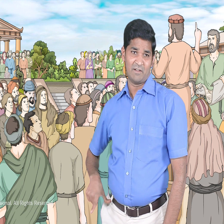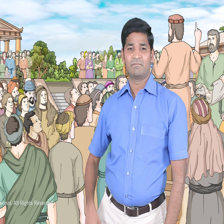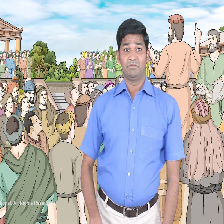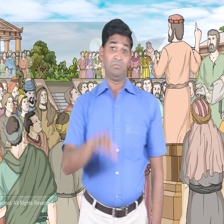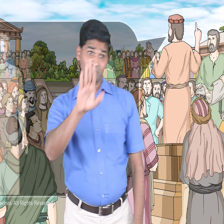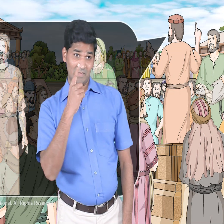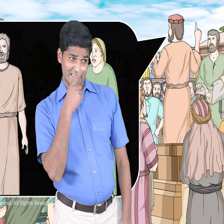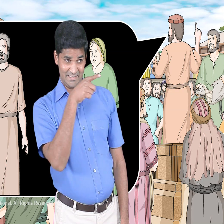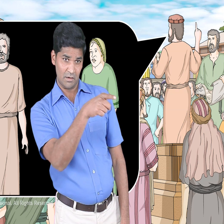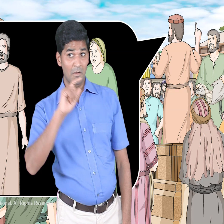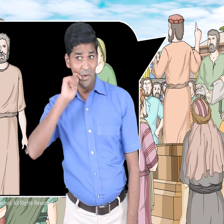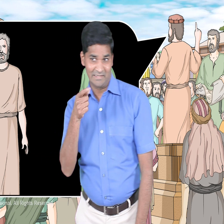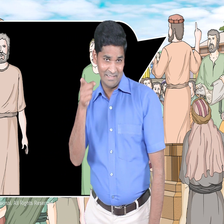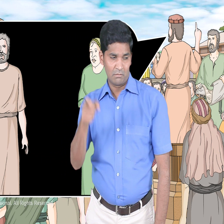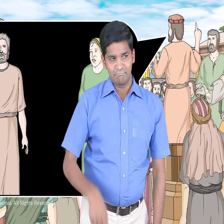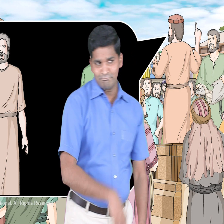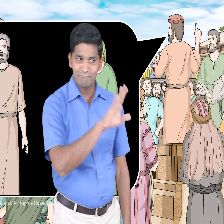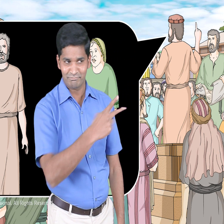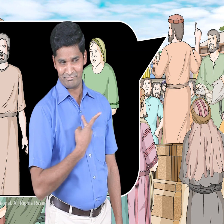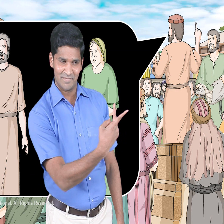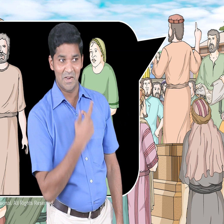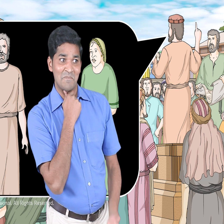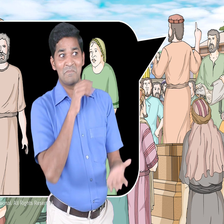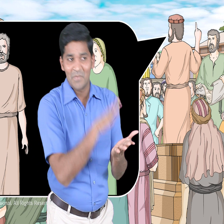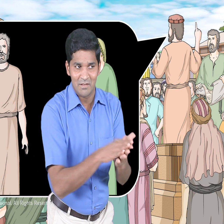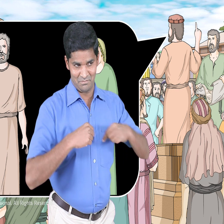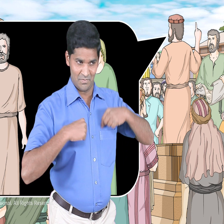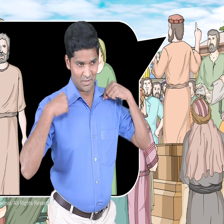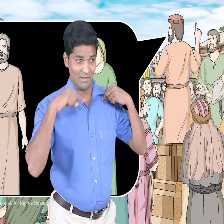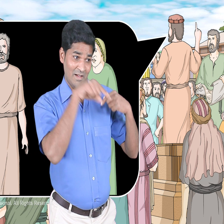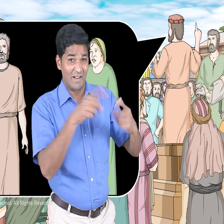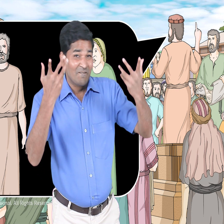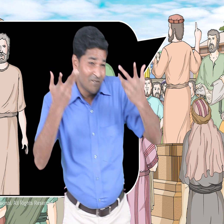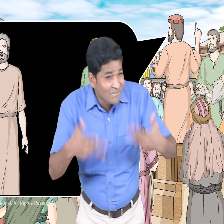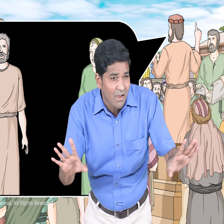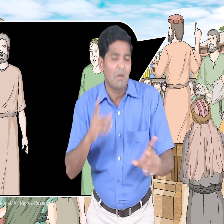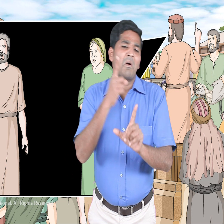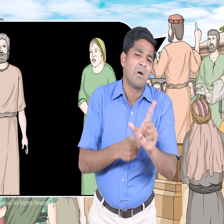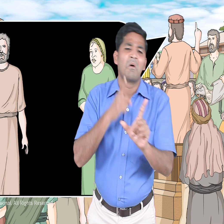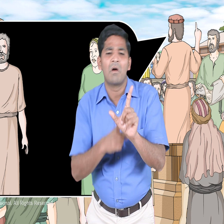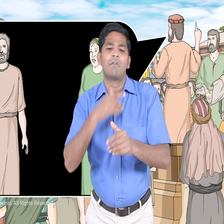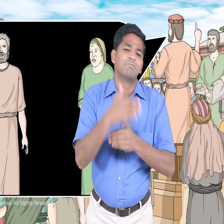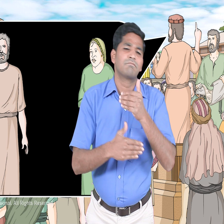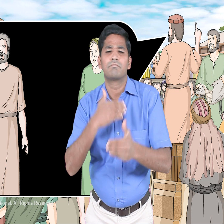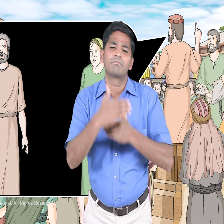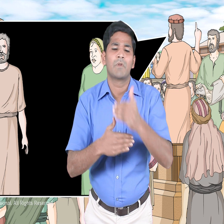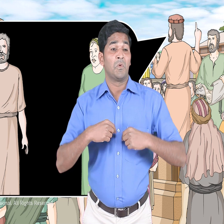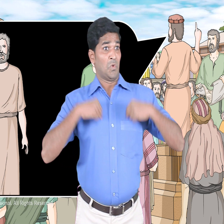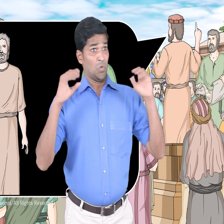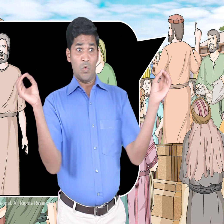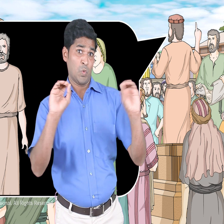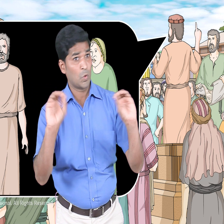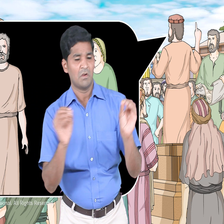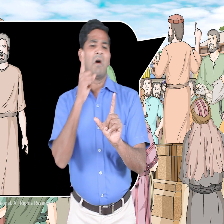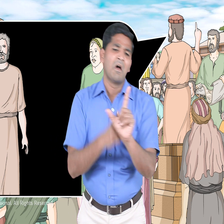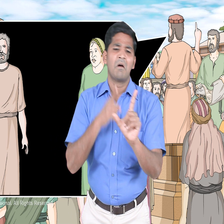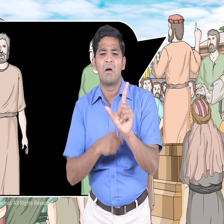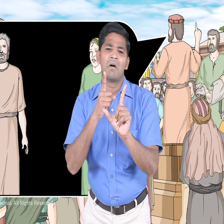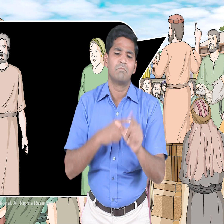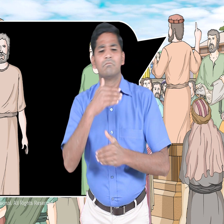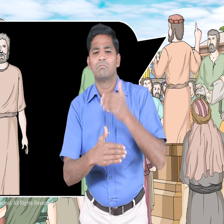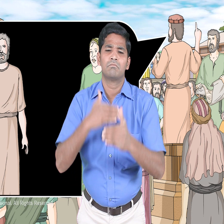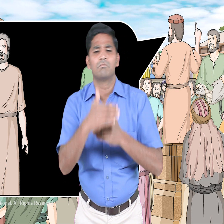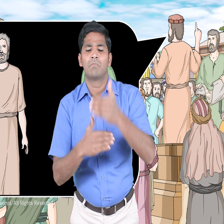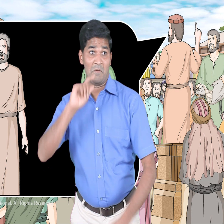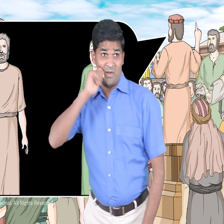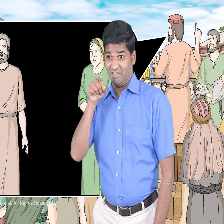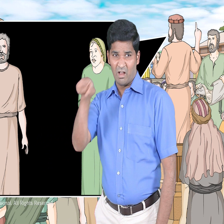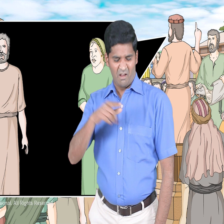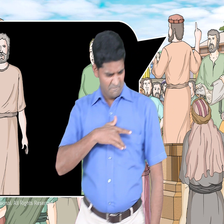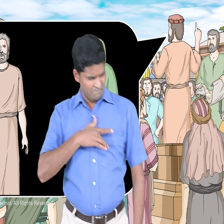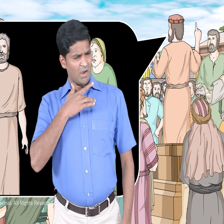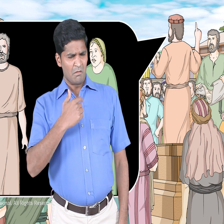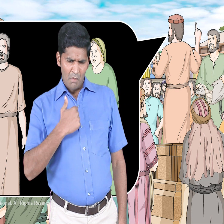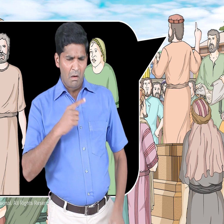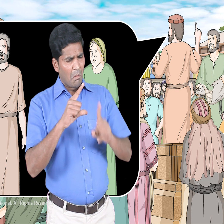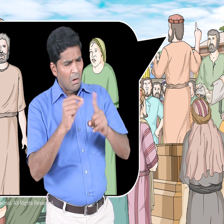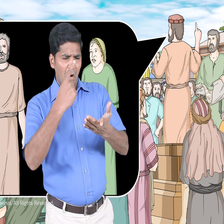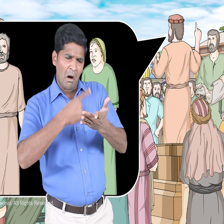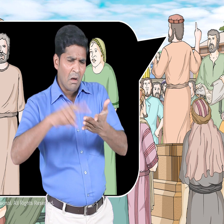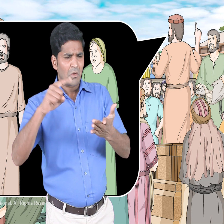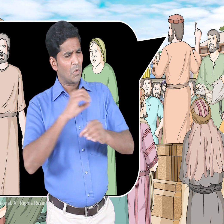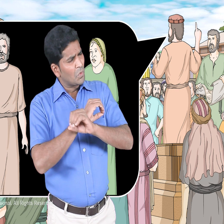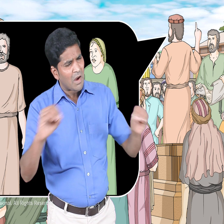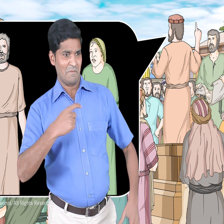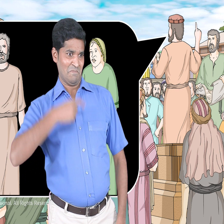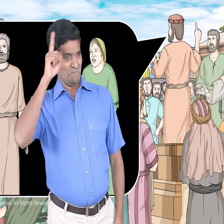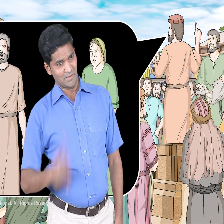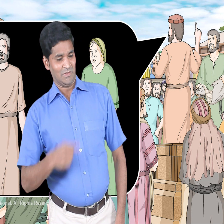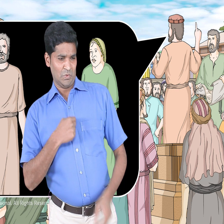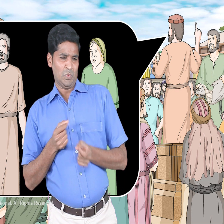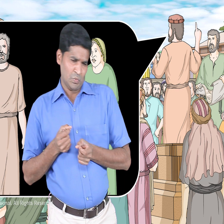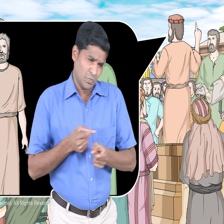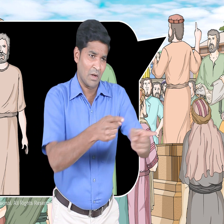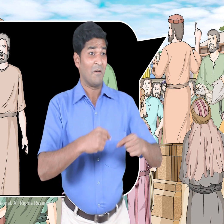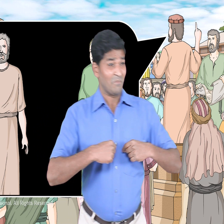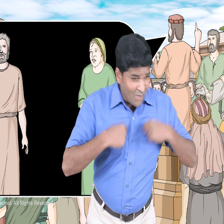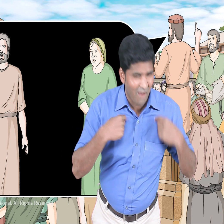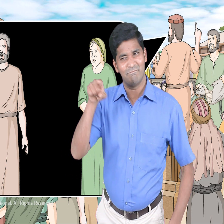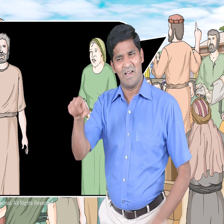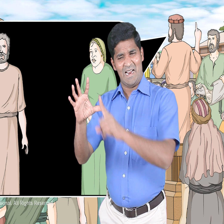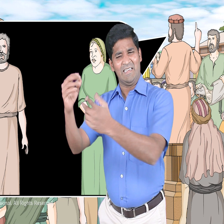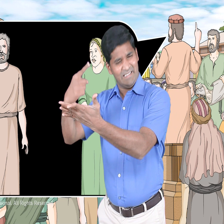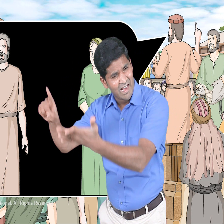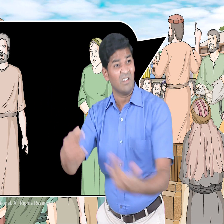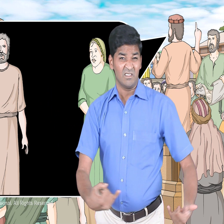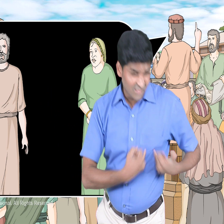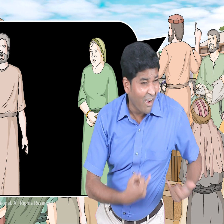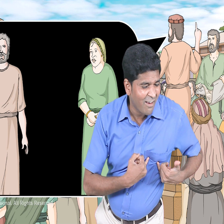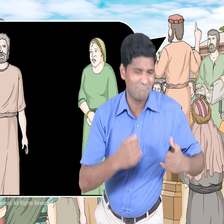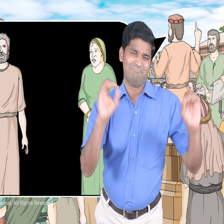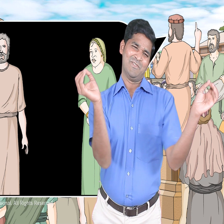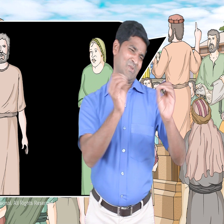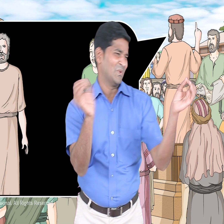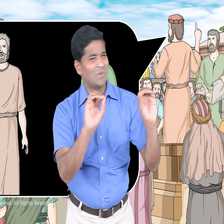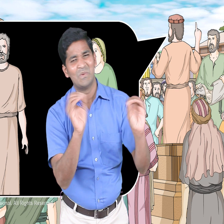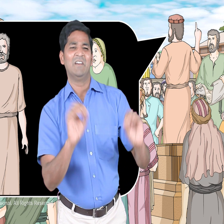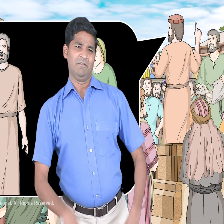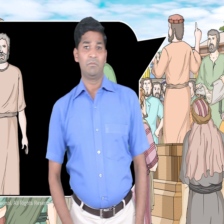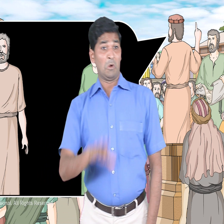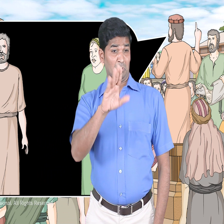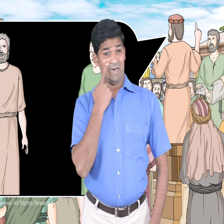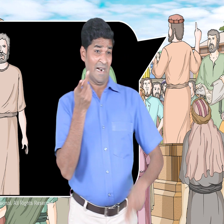However, if someone thinks he is acting inappropriately toward his betrothed, and if she is beyond her youth and they ought to marry, let him do as he wishes;